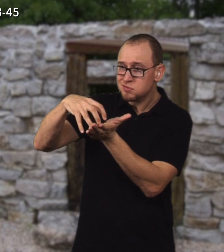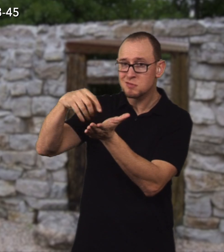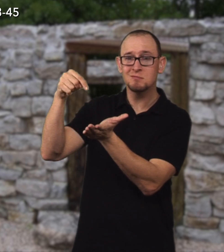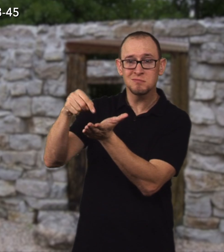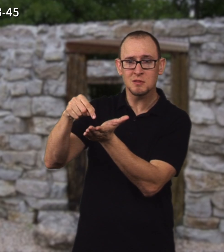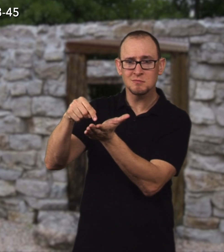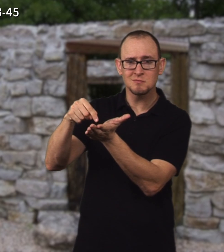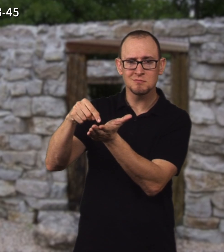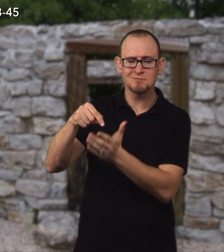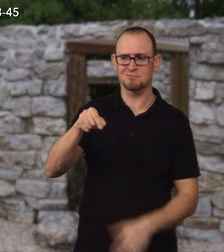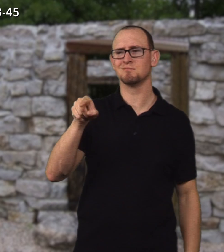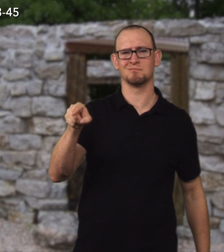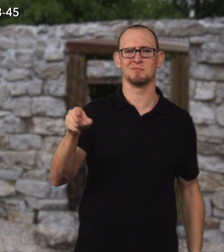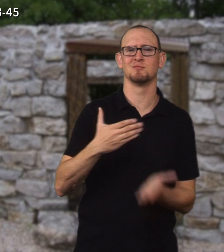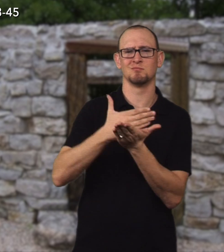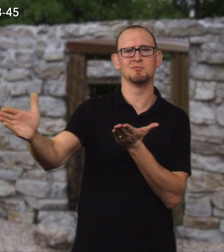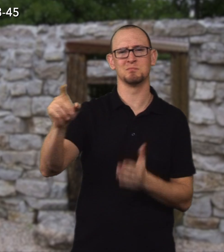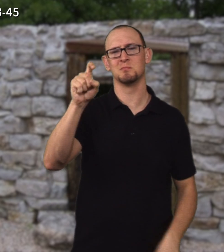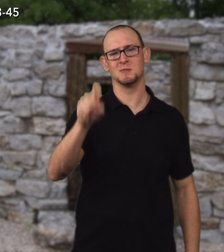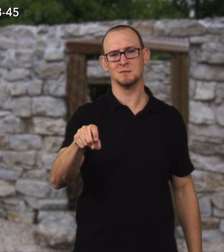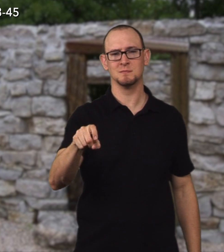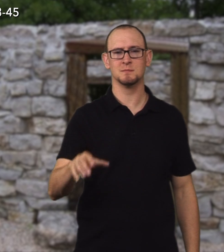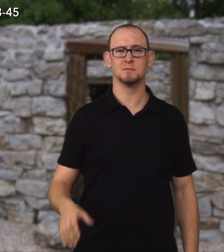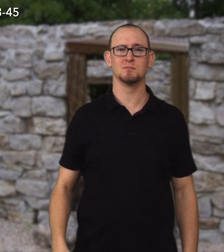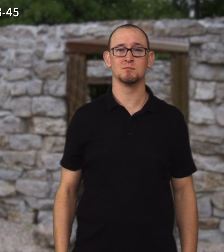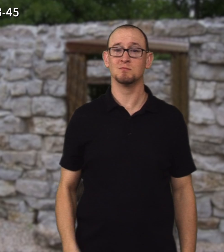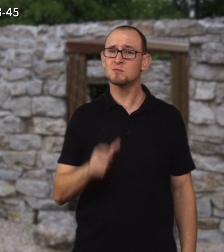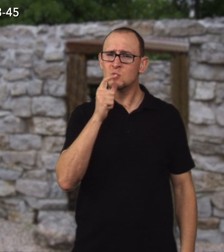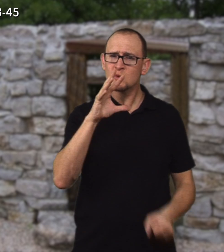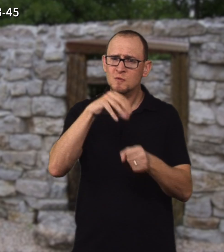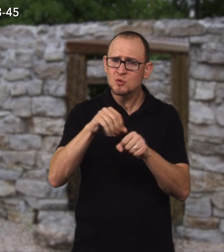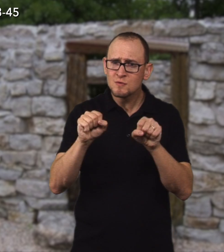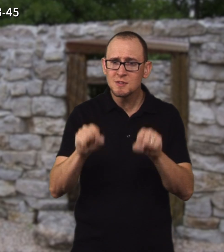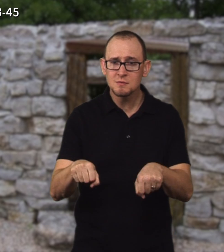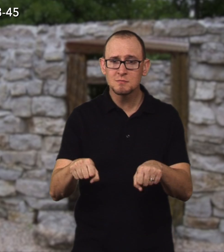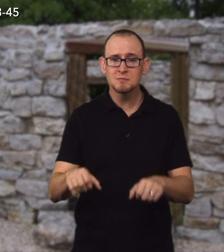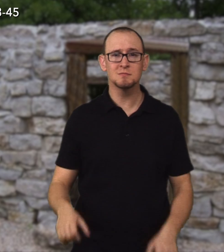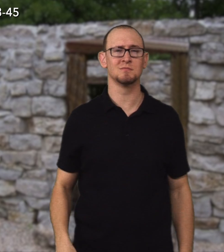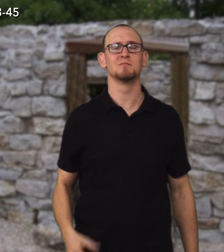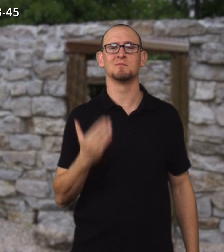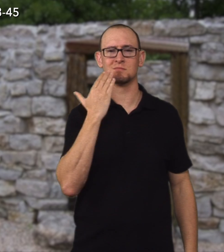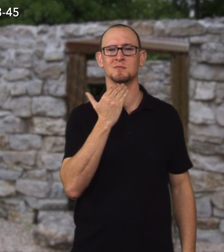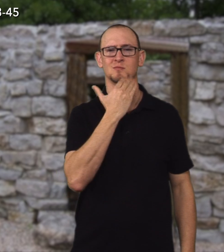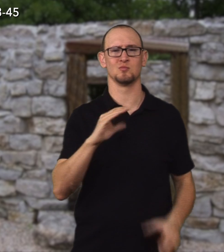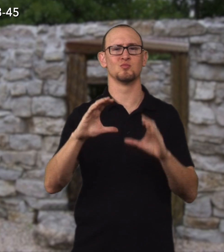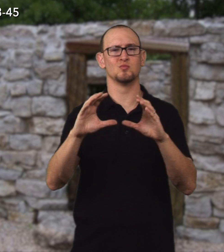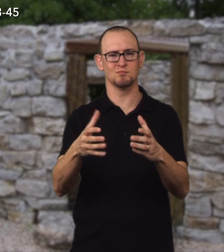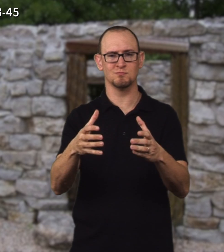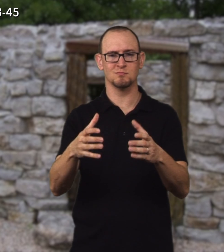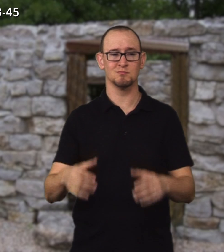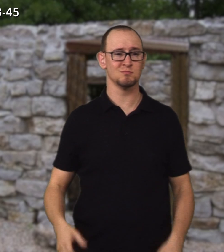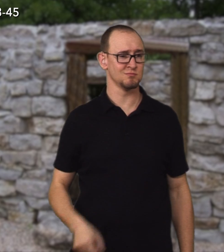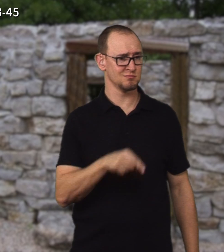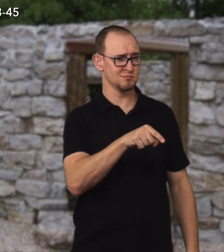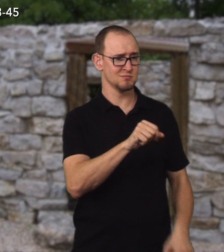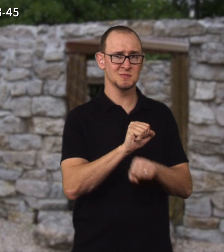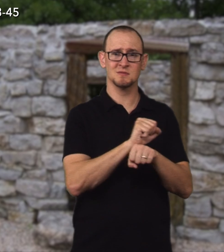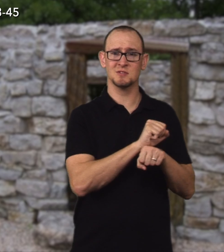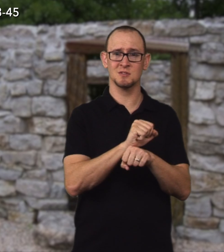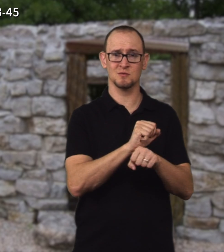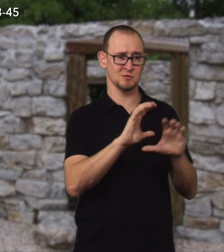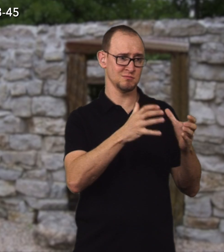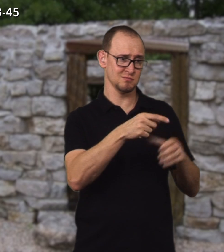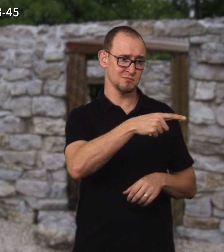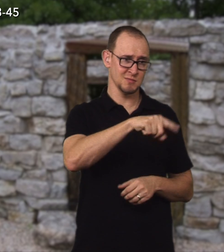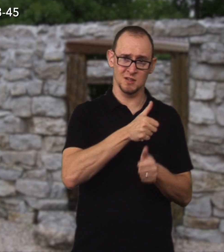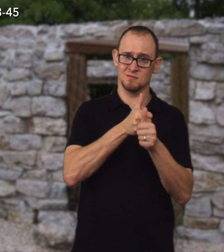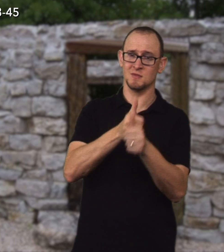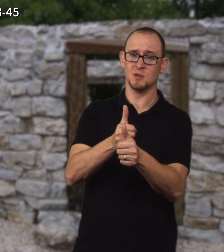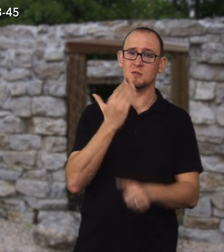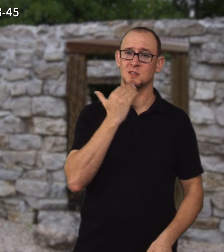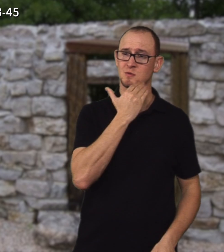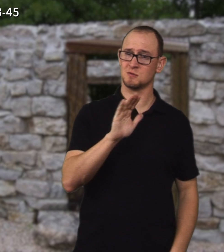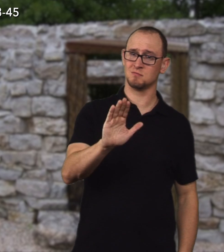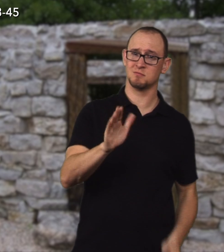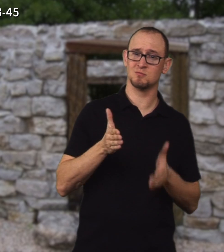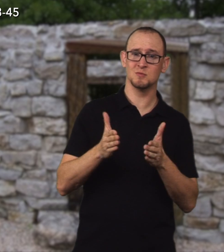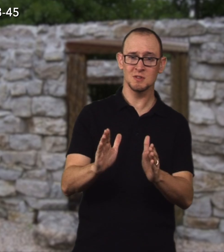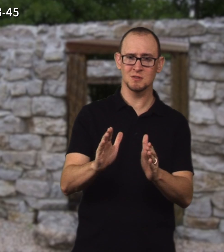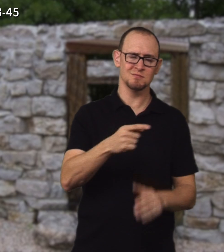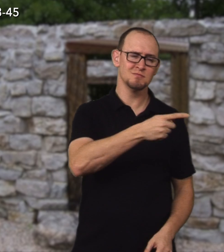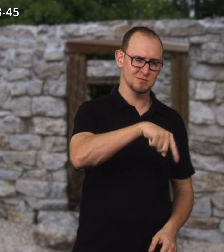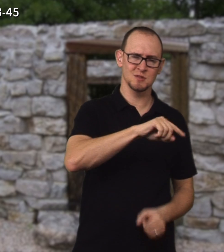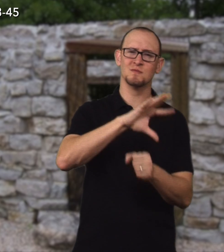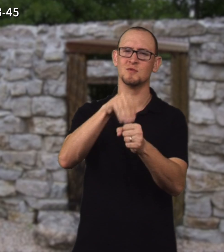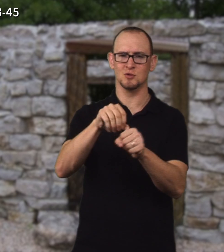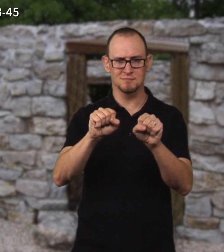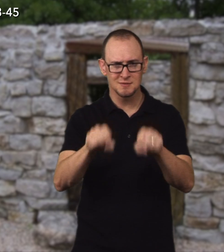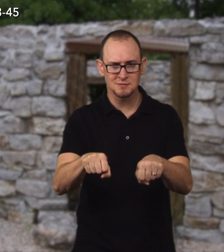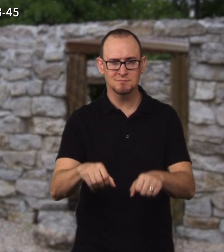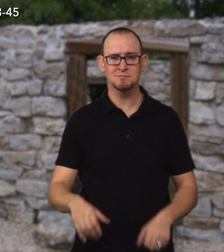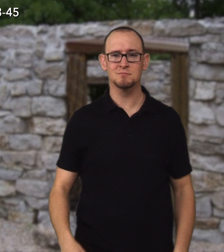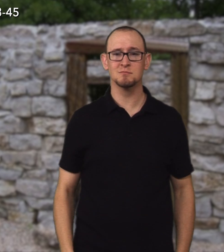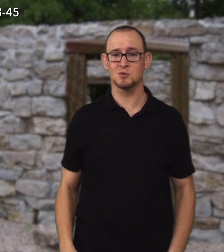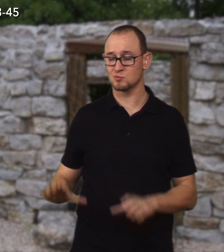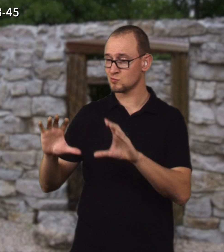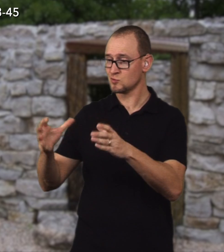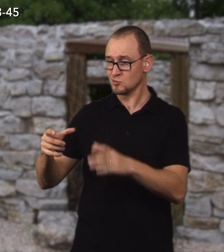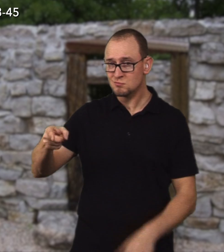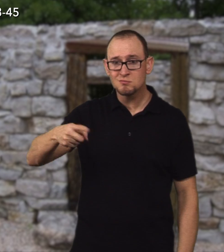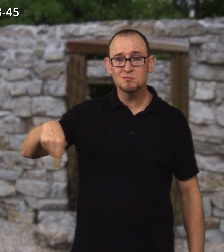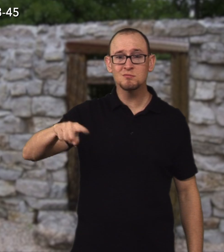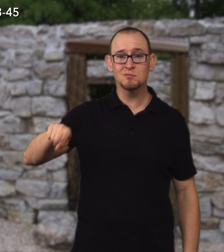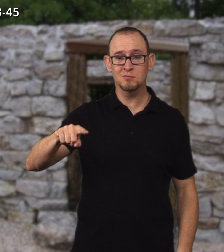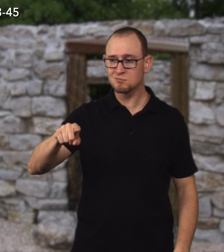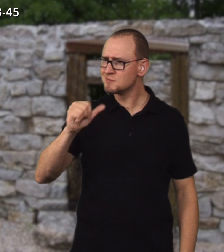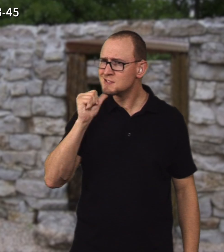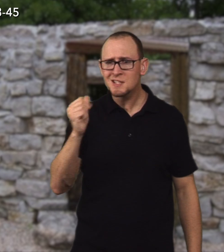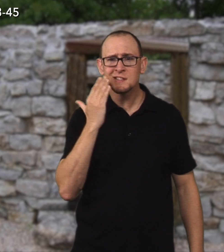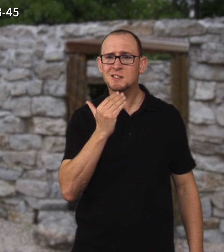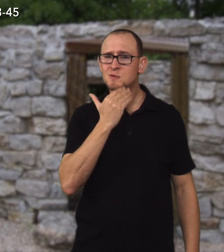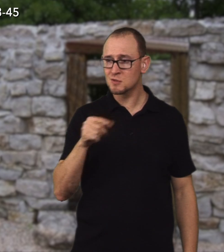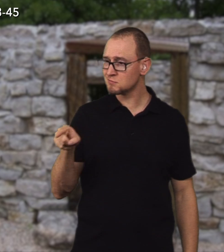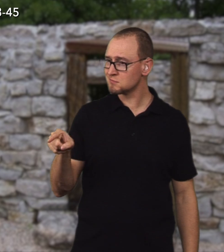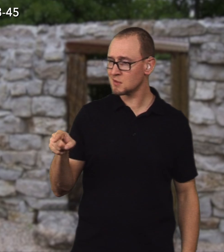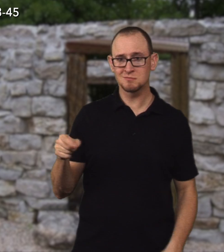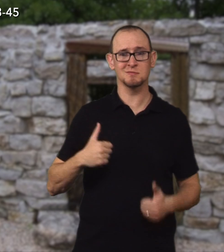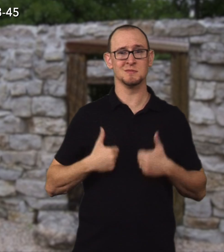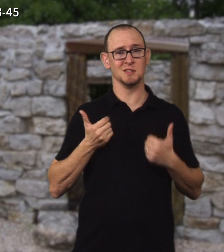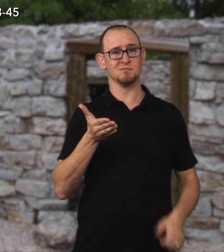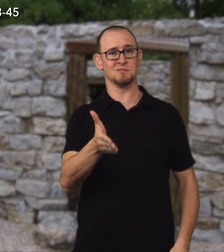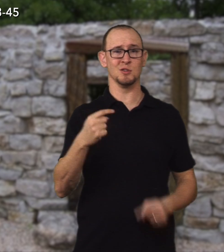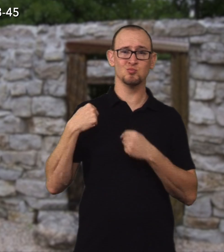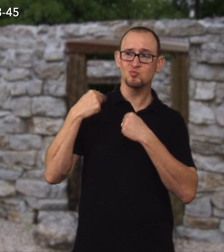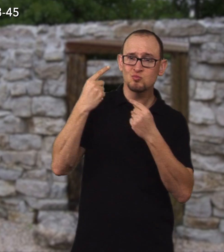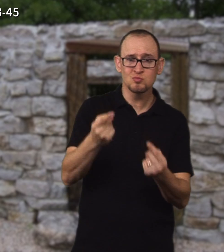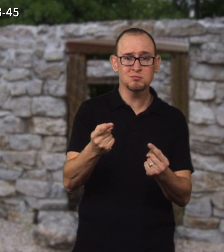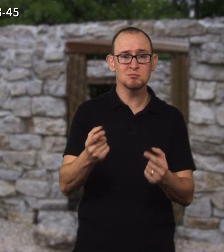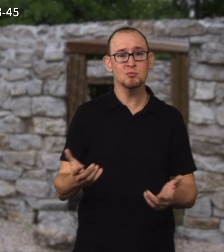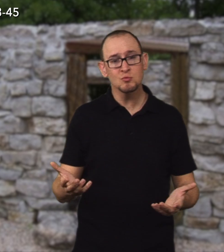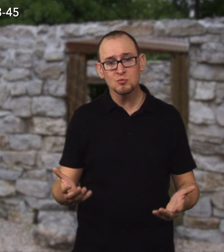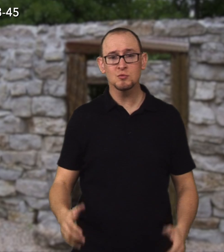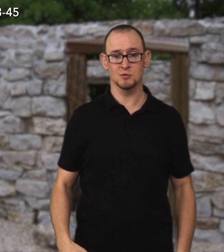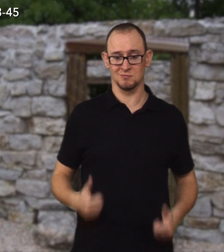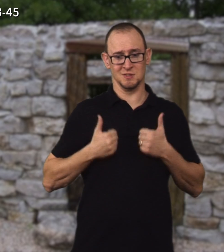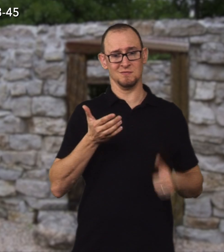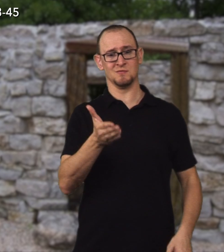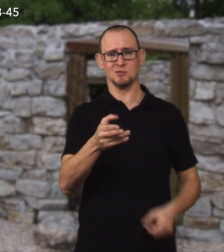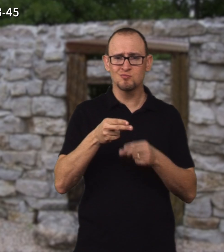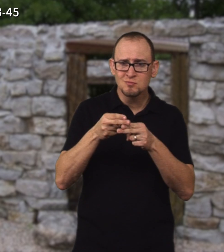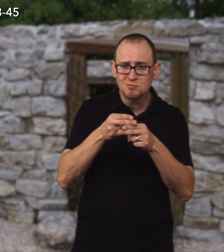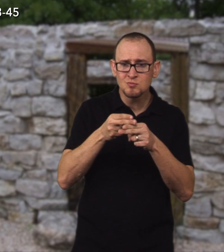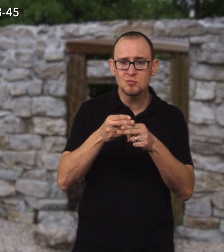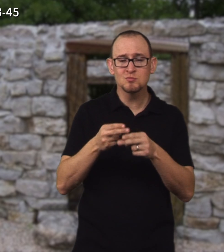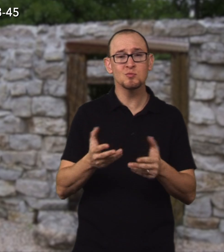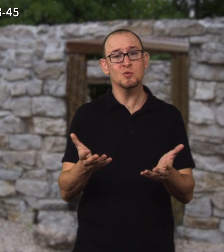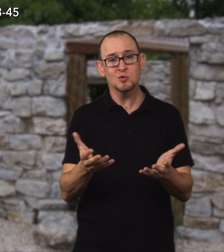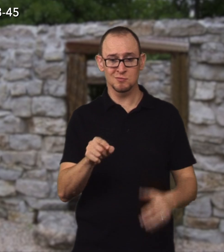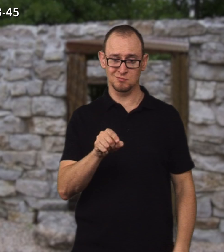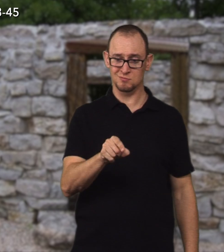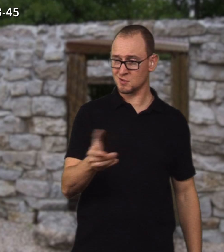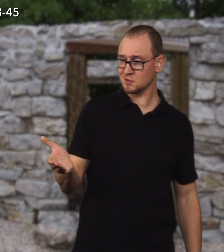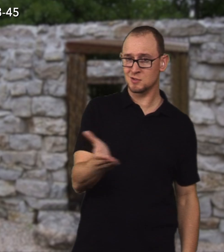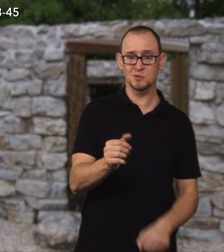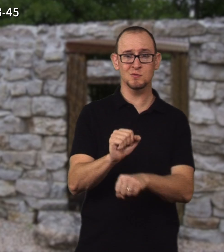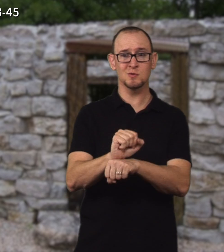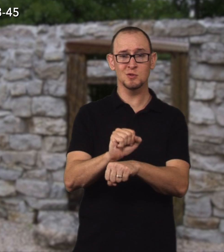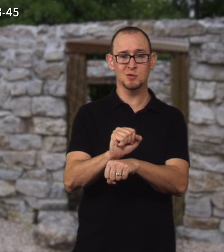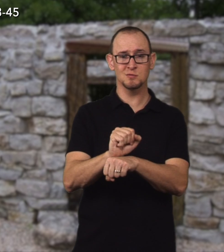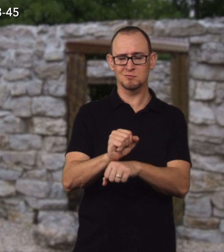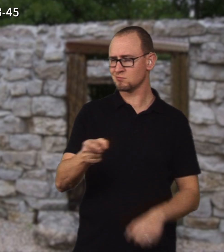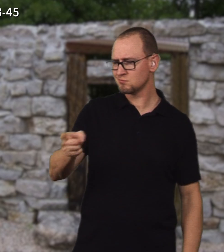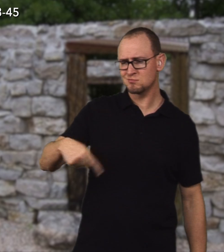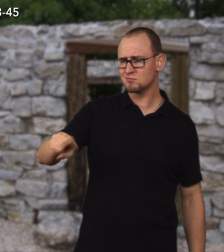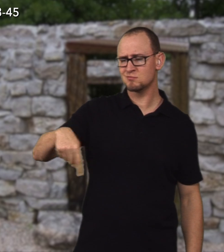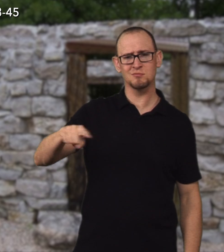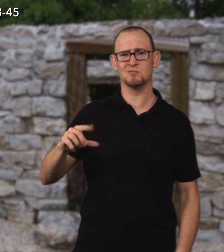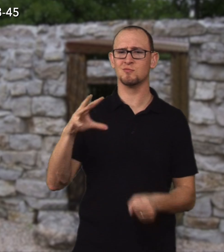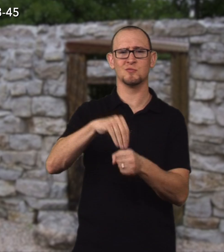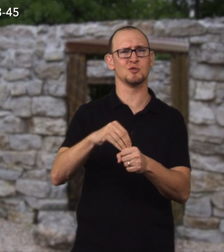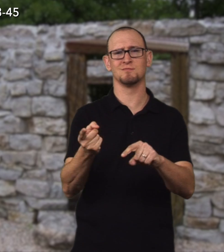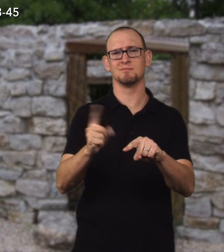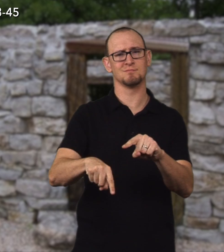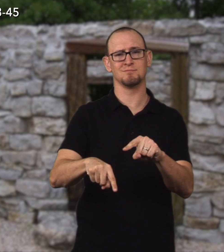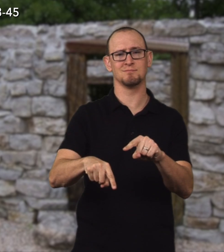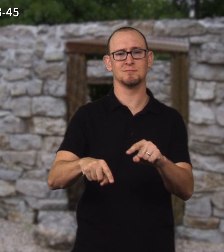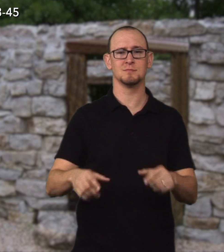And the LORD said to Moses and Aaron, “This is the statute of the Passover: No foreigner is to eat of it. But any slave who has been purchased may eat of it, after you have circumcised him.